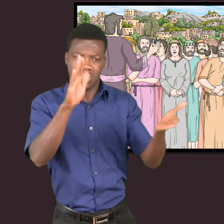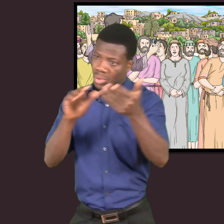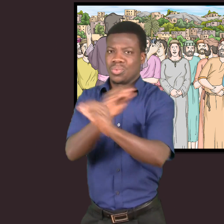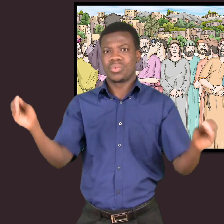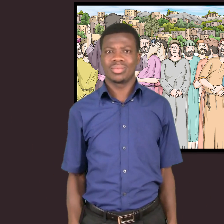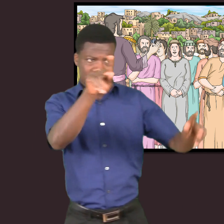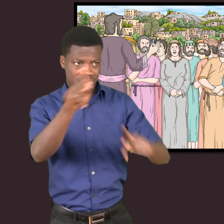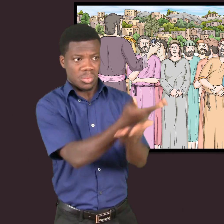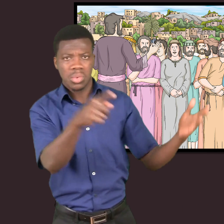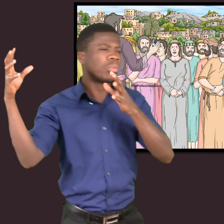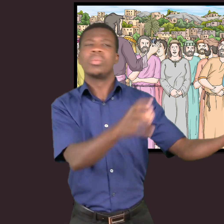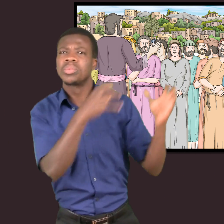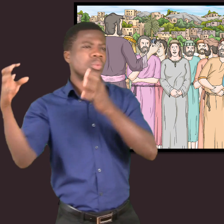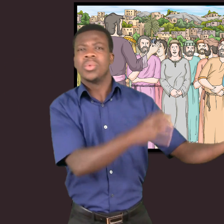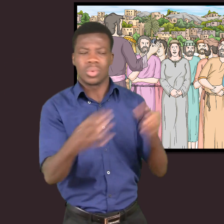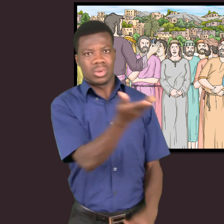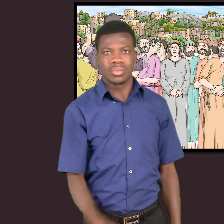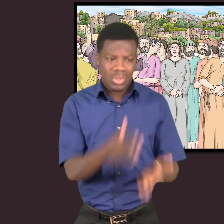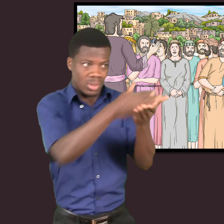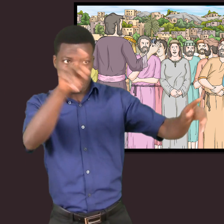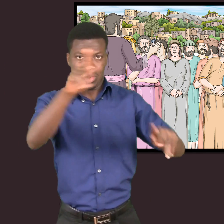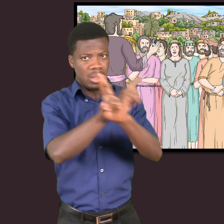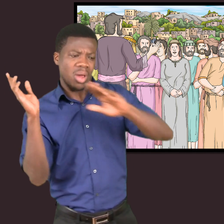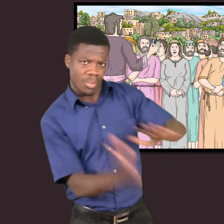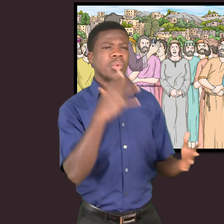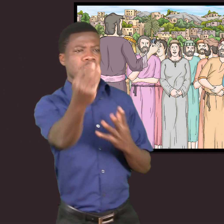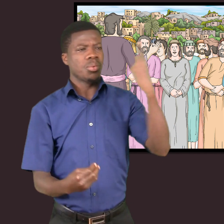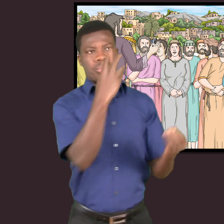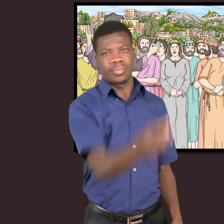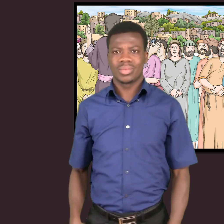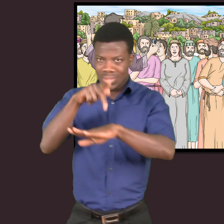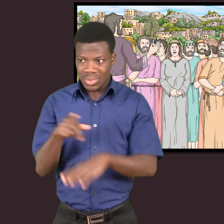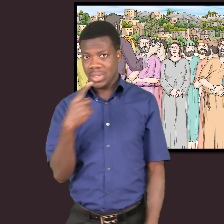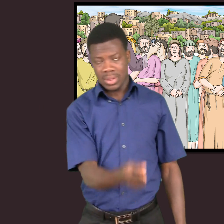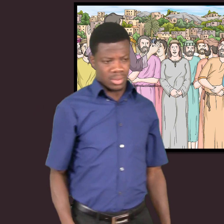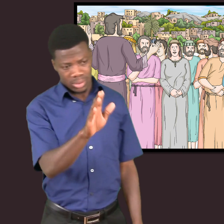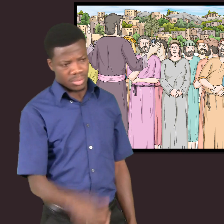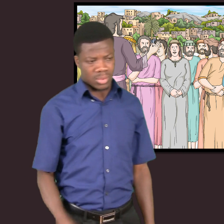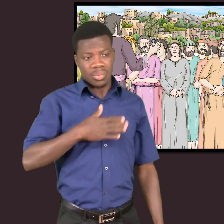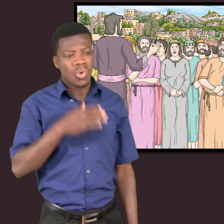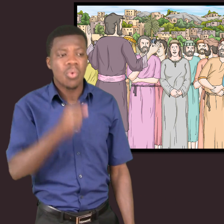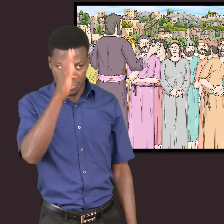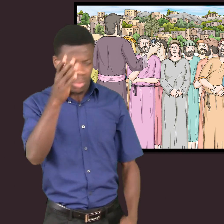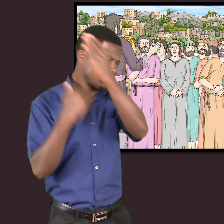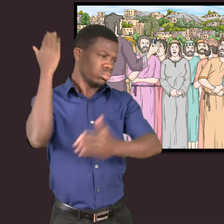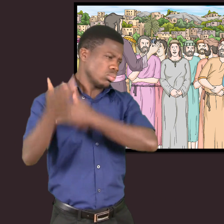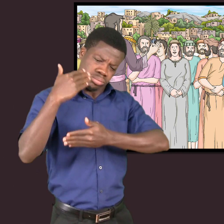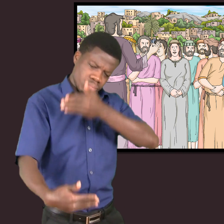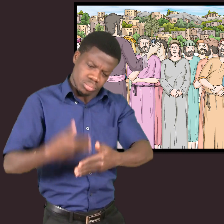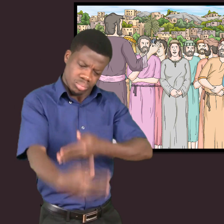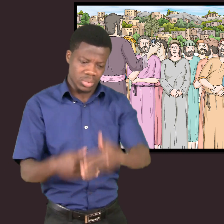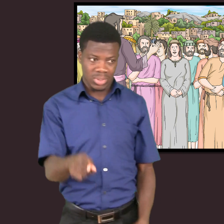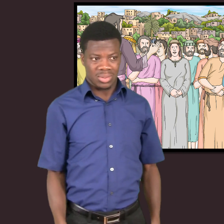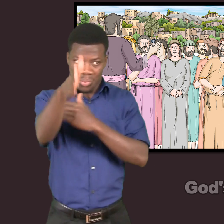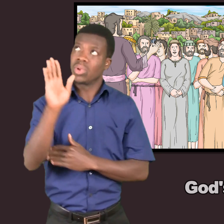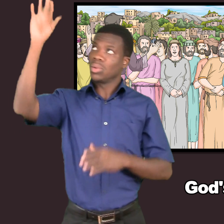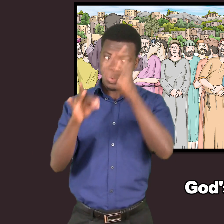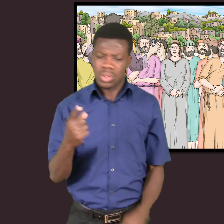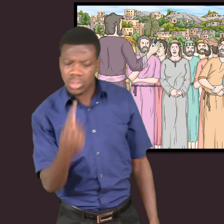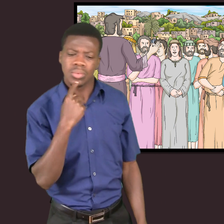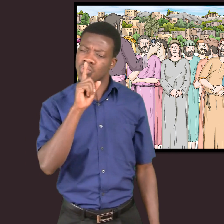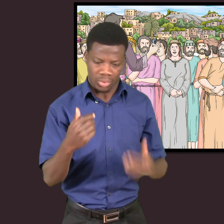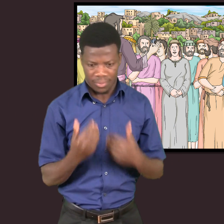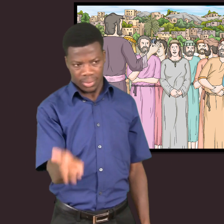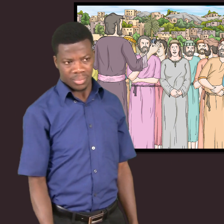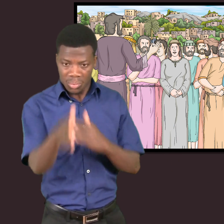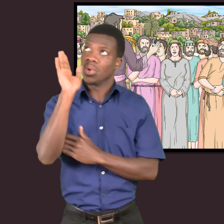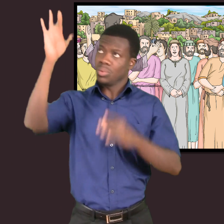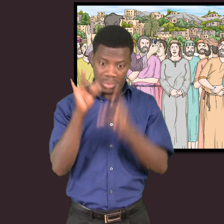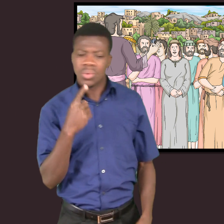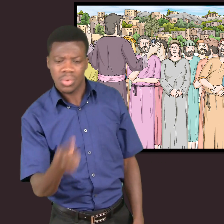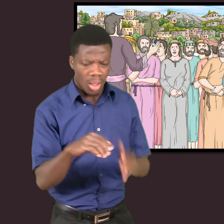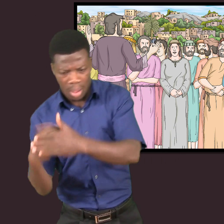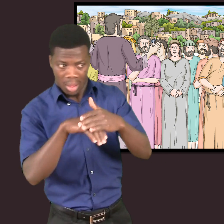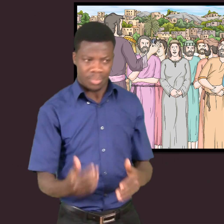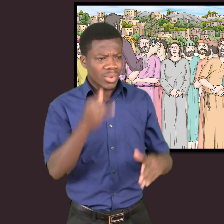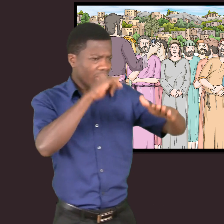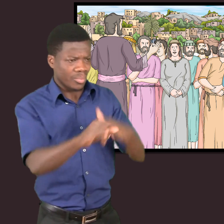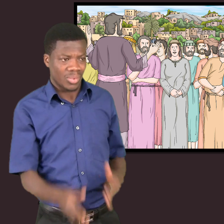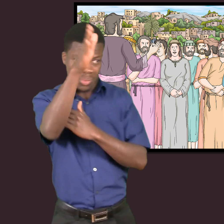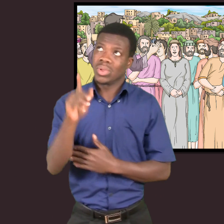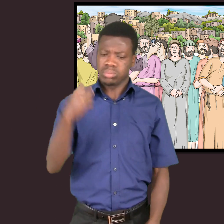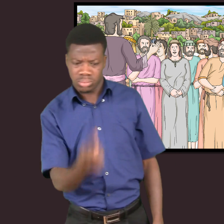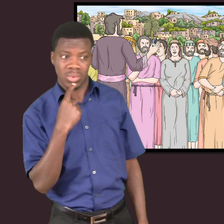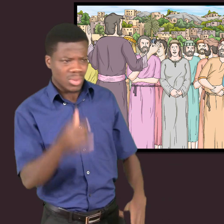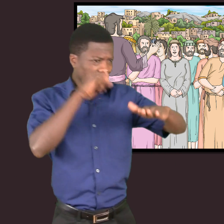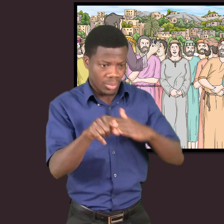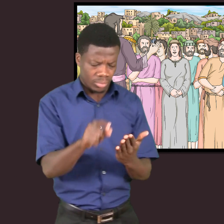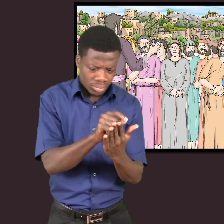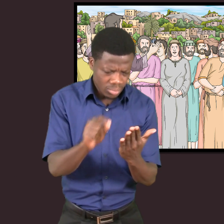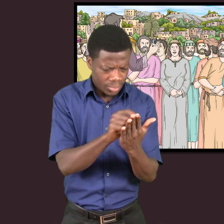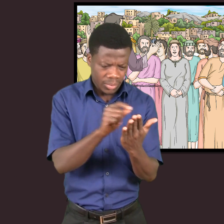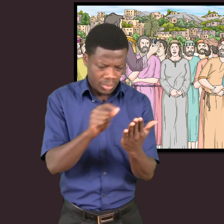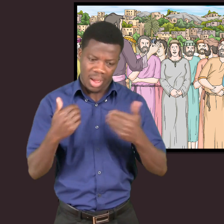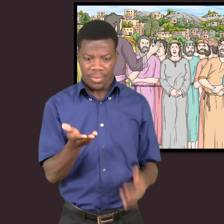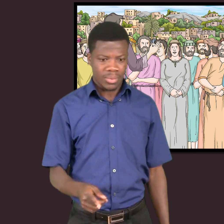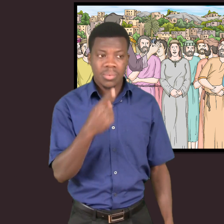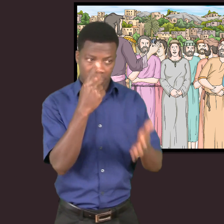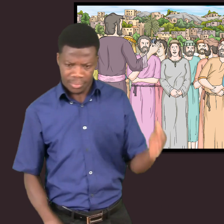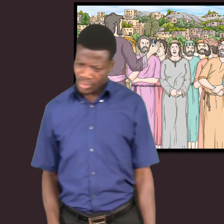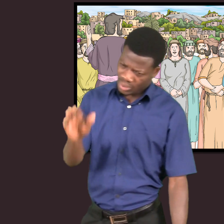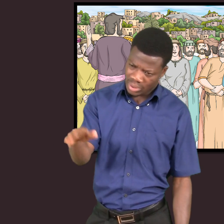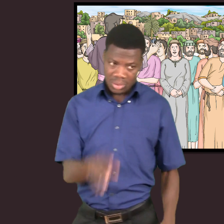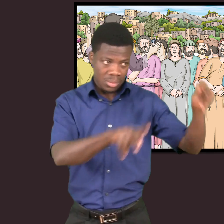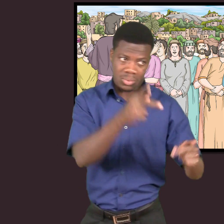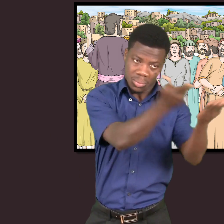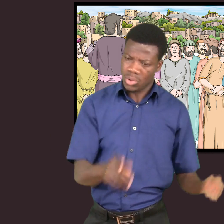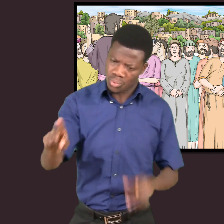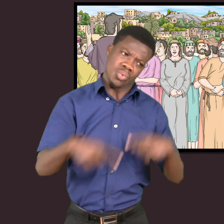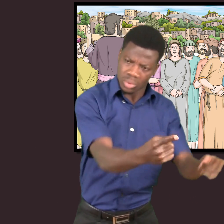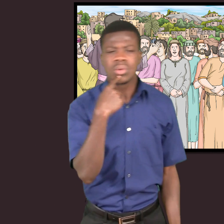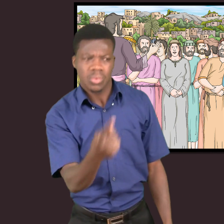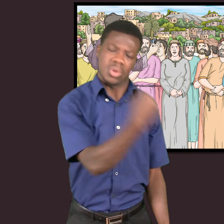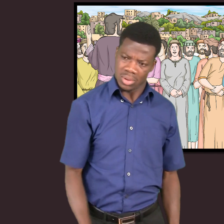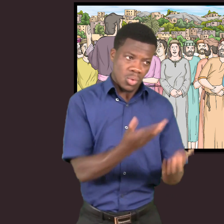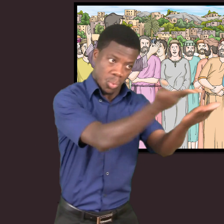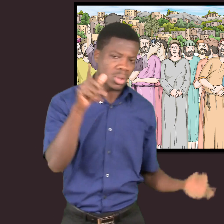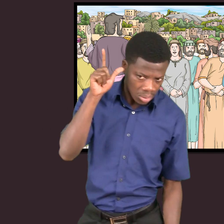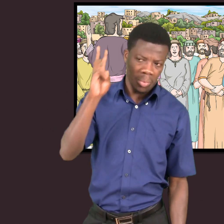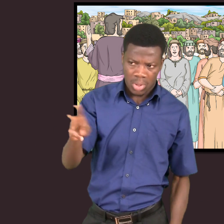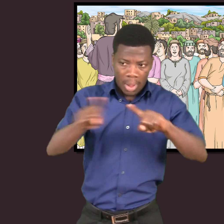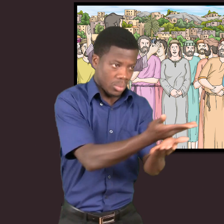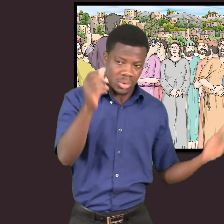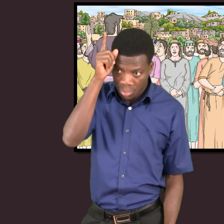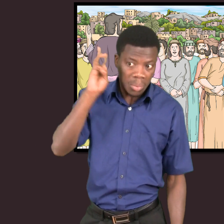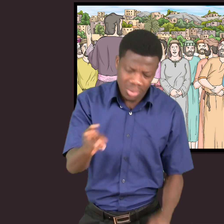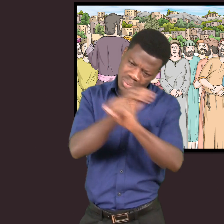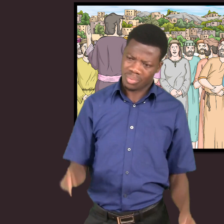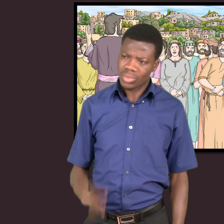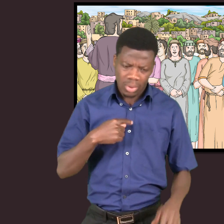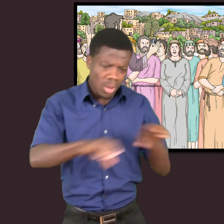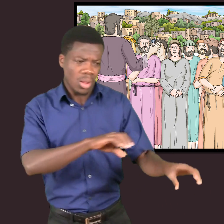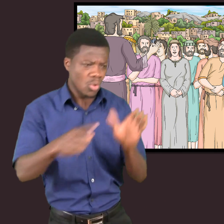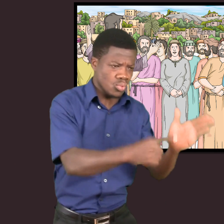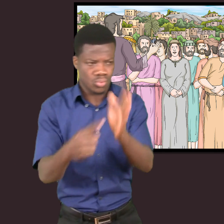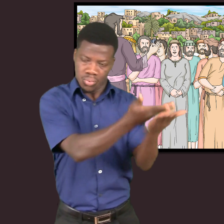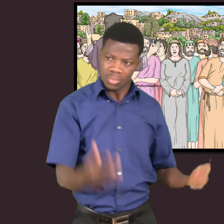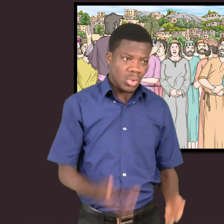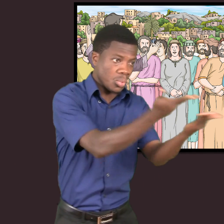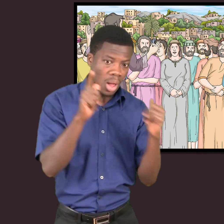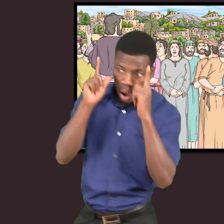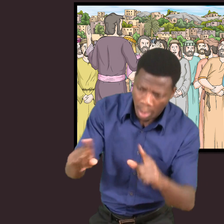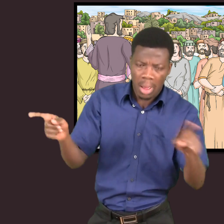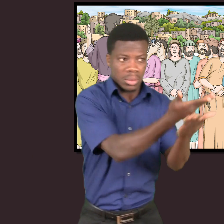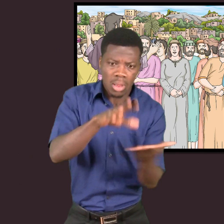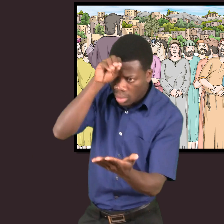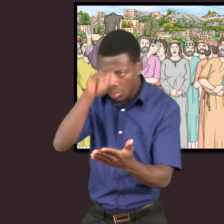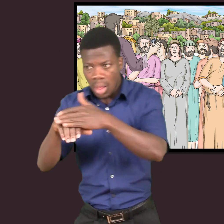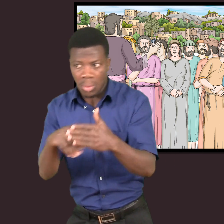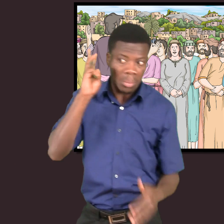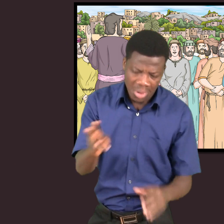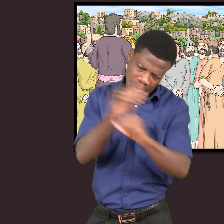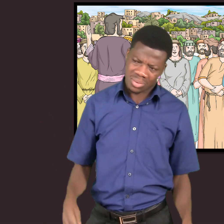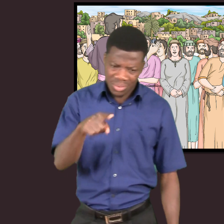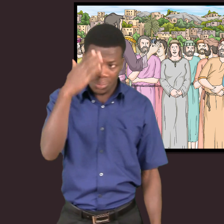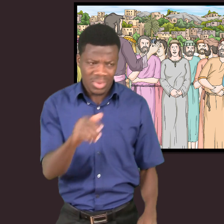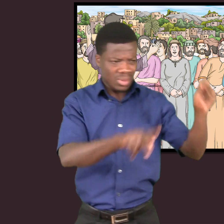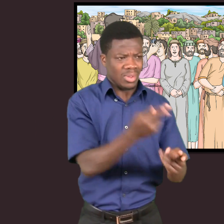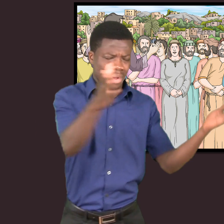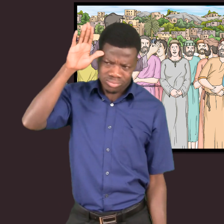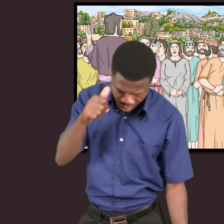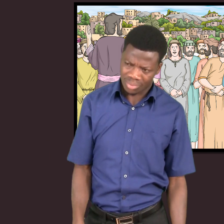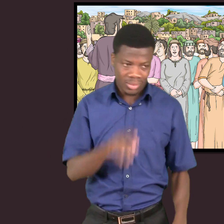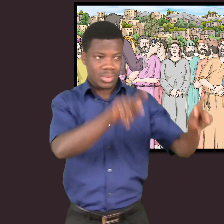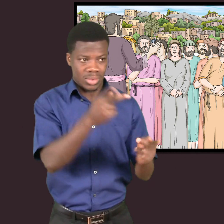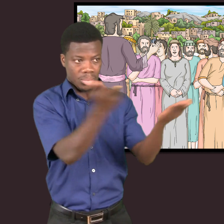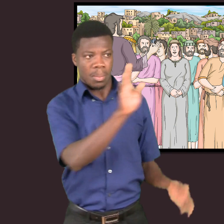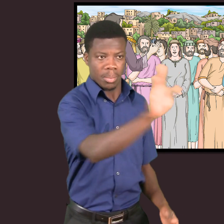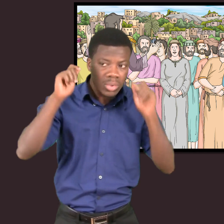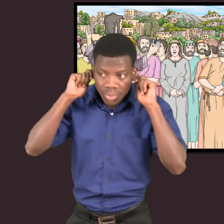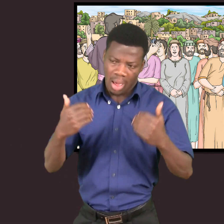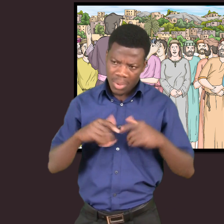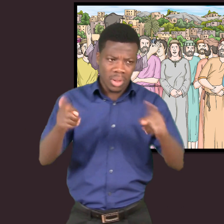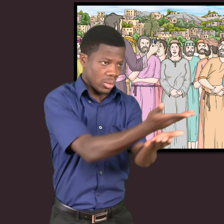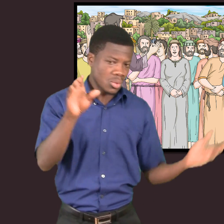They disagreed among themselves and began to leave after Paul had made this final statement: “The Holy Spirit was right when He spoke to your fathers through Isaiah the prophet: ‘Go to this people and say, “You will be ever hearing but never understanding;